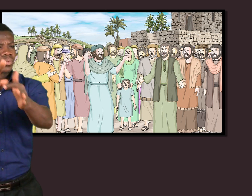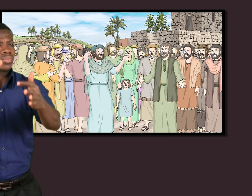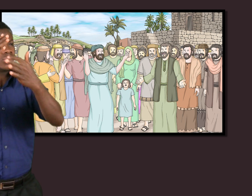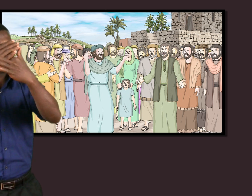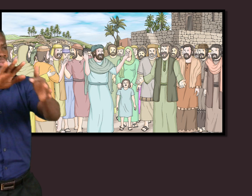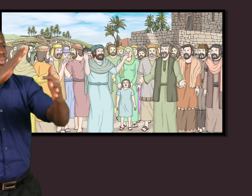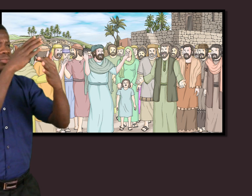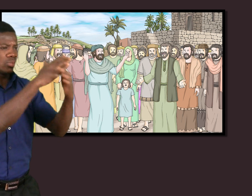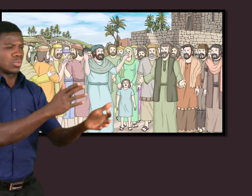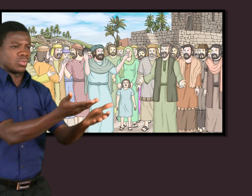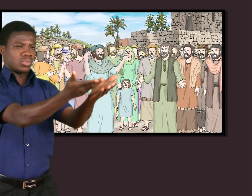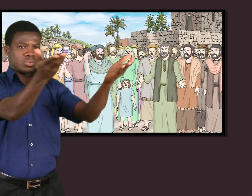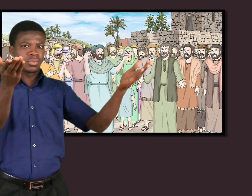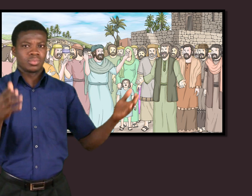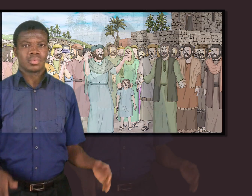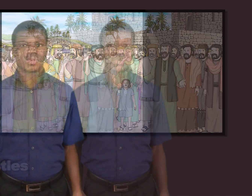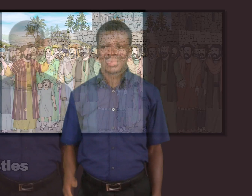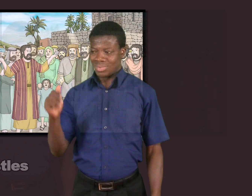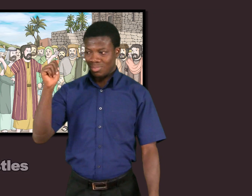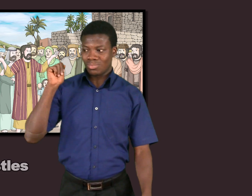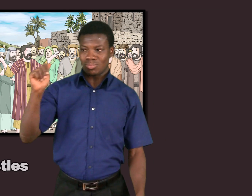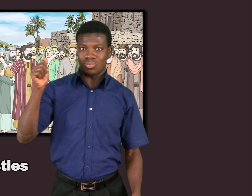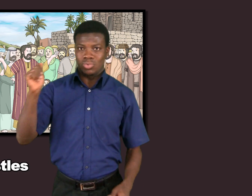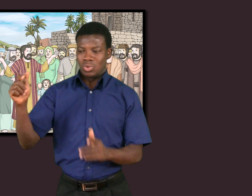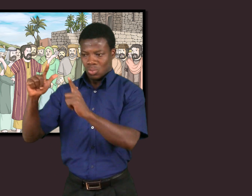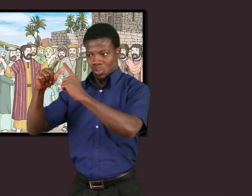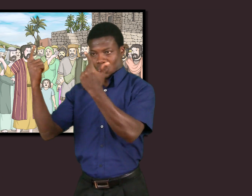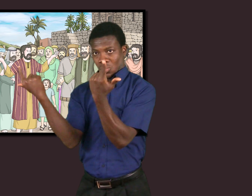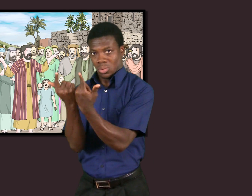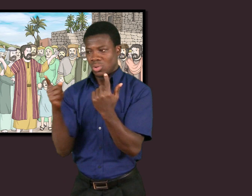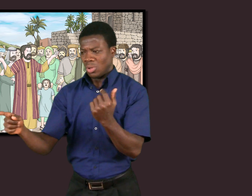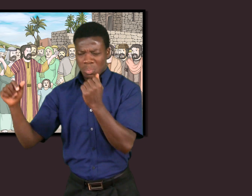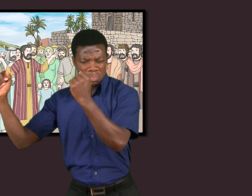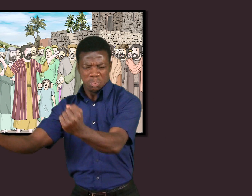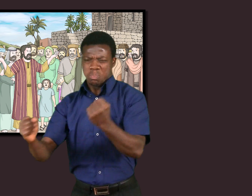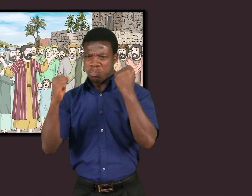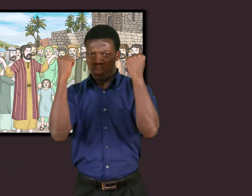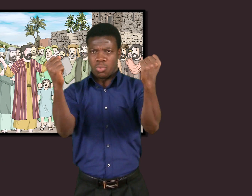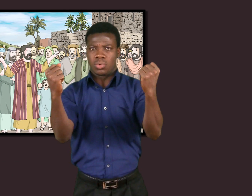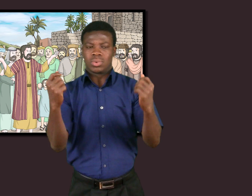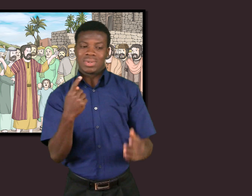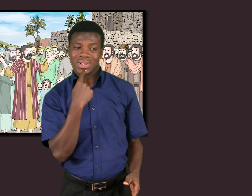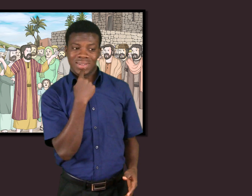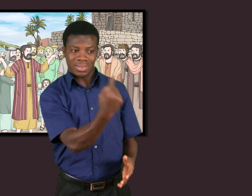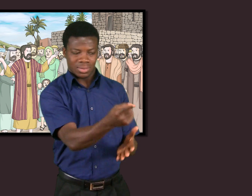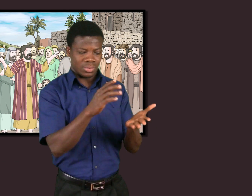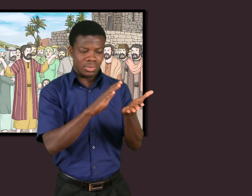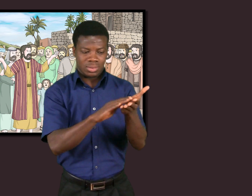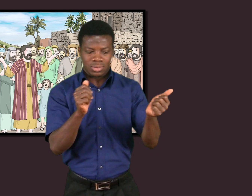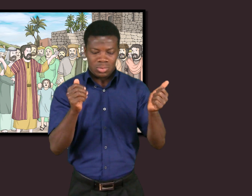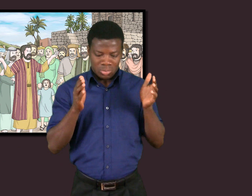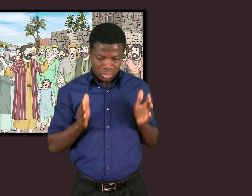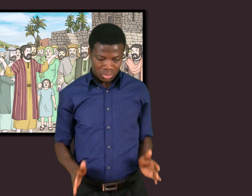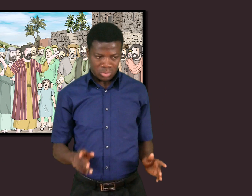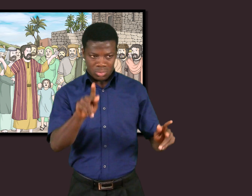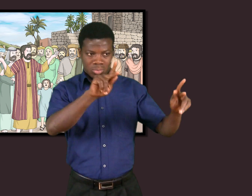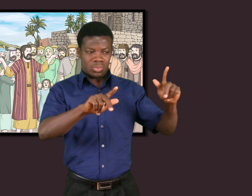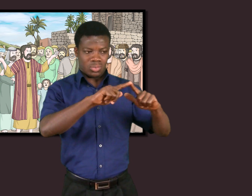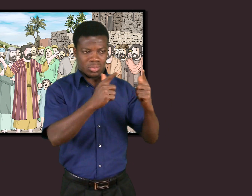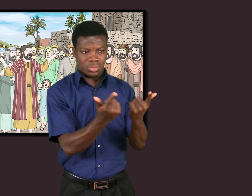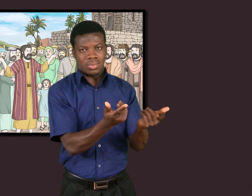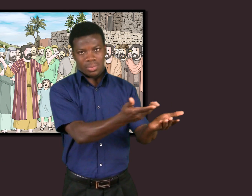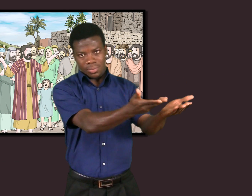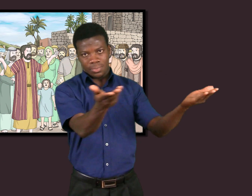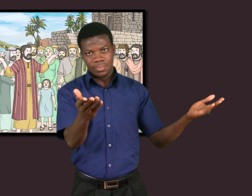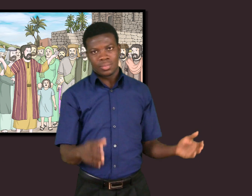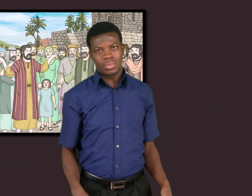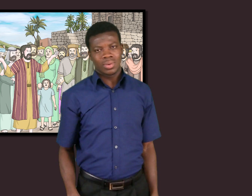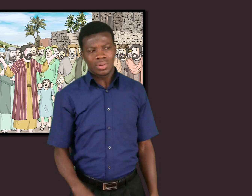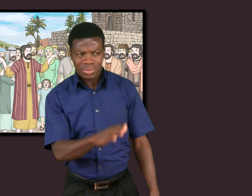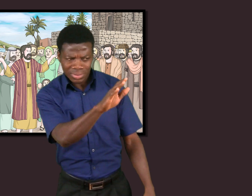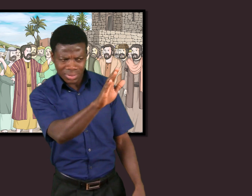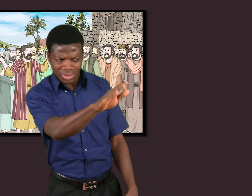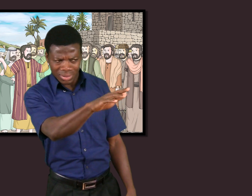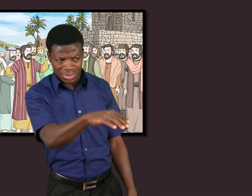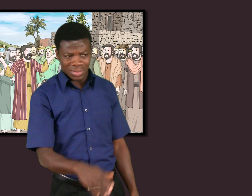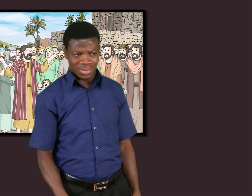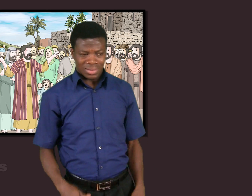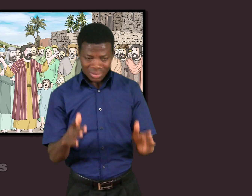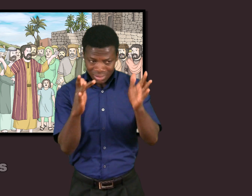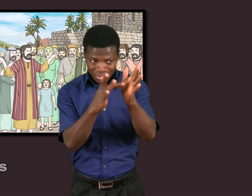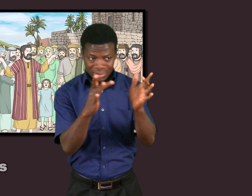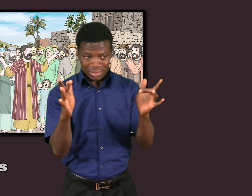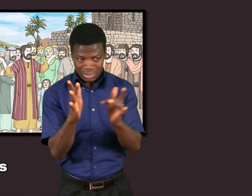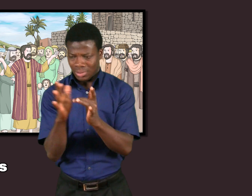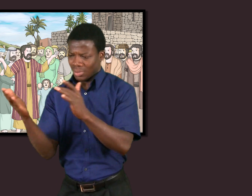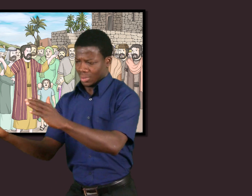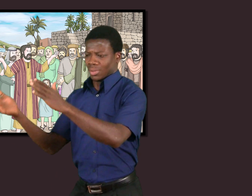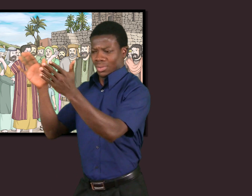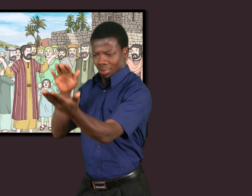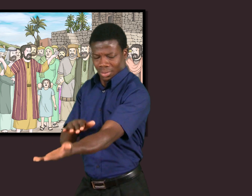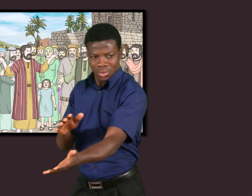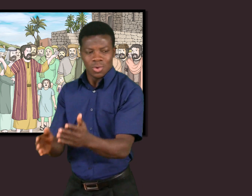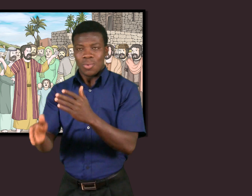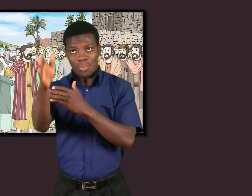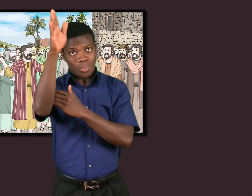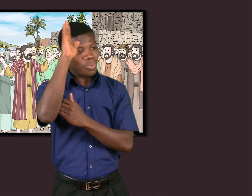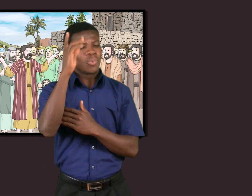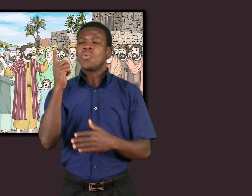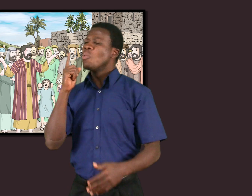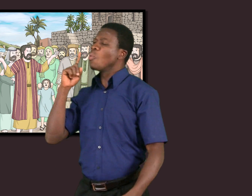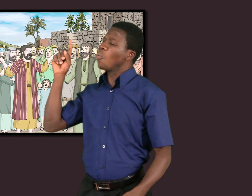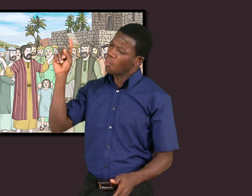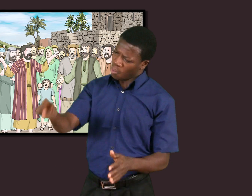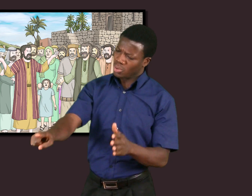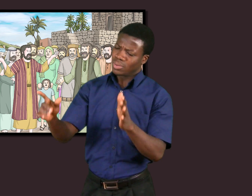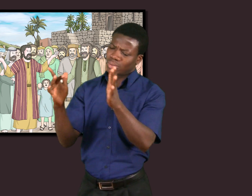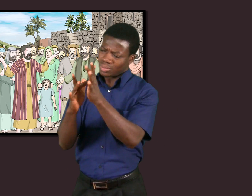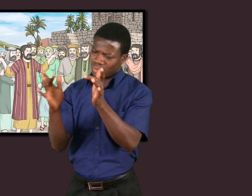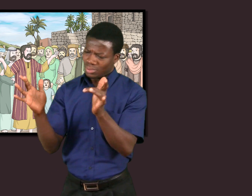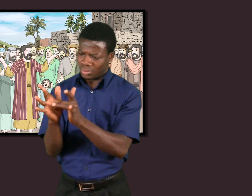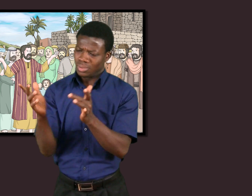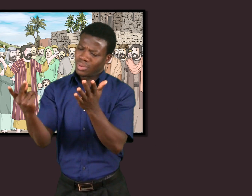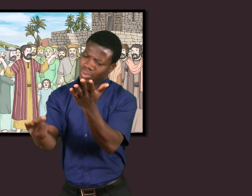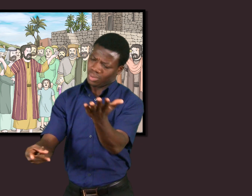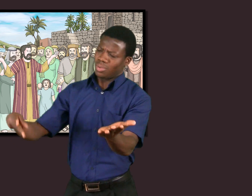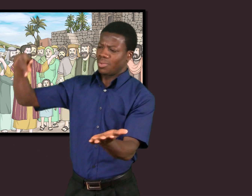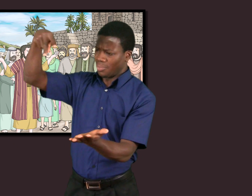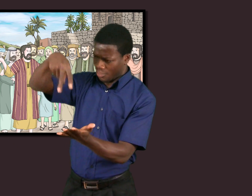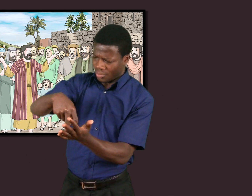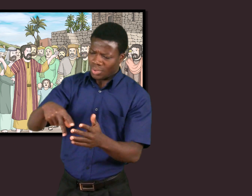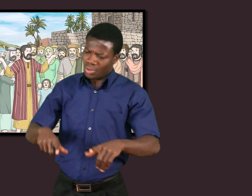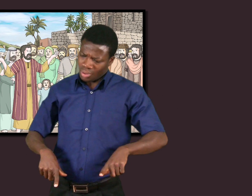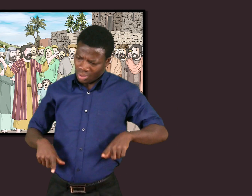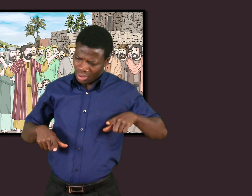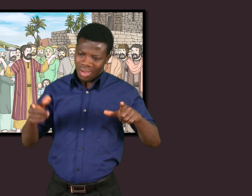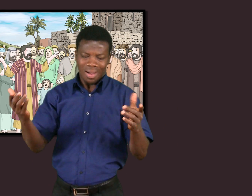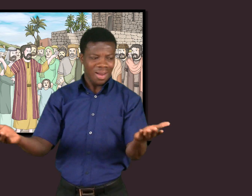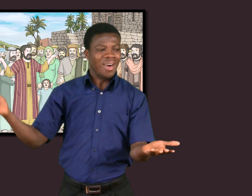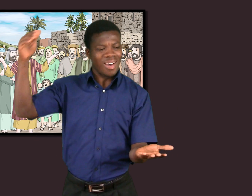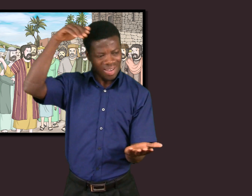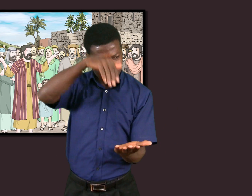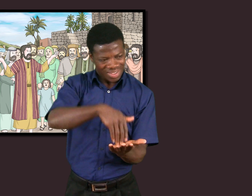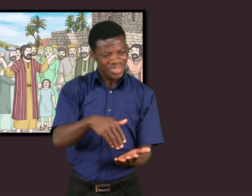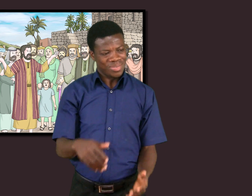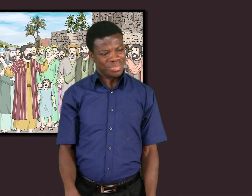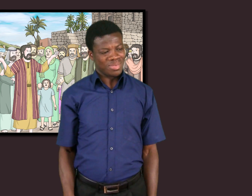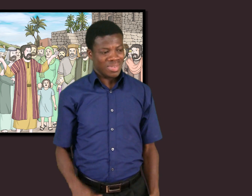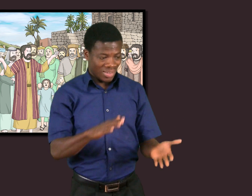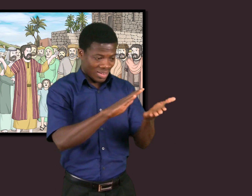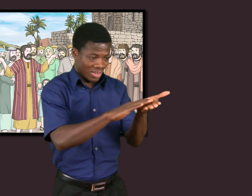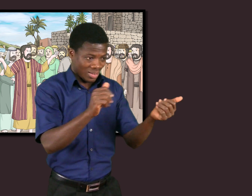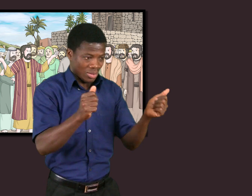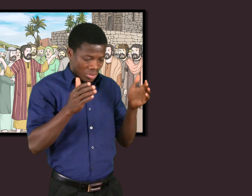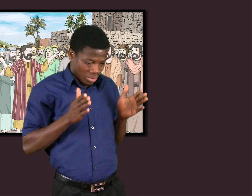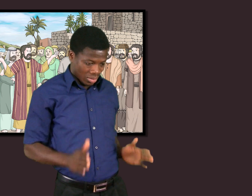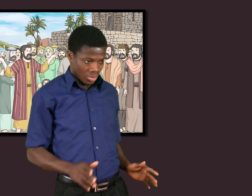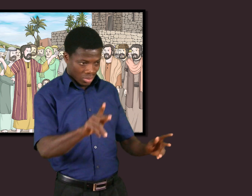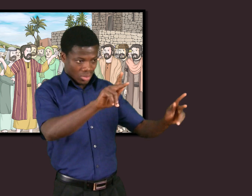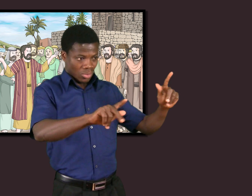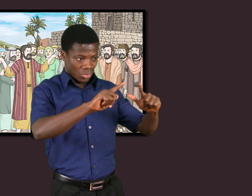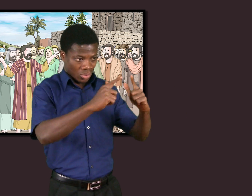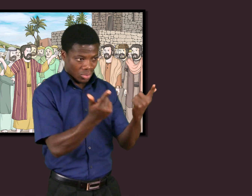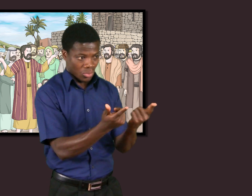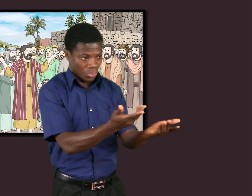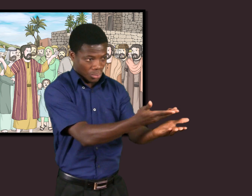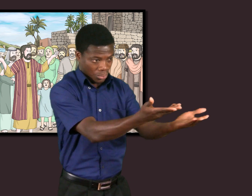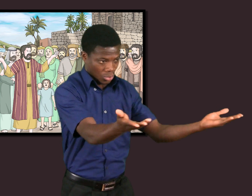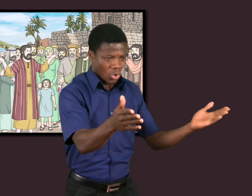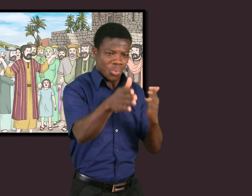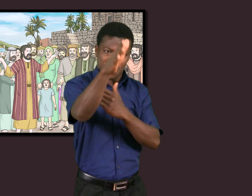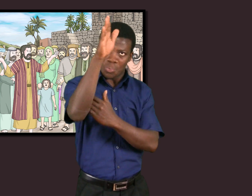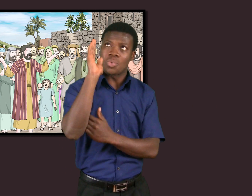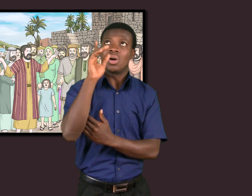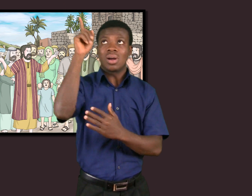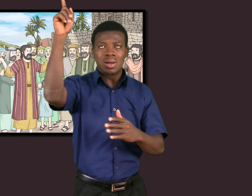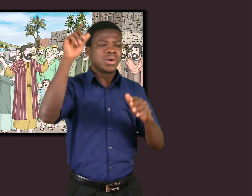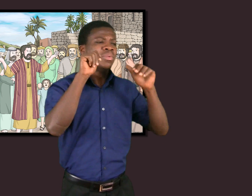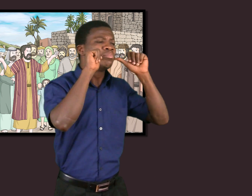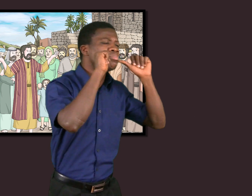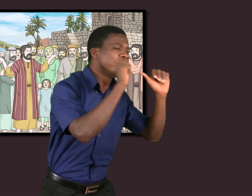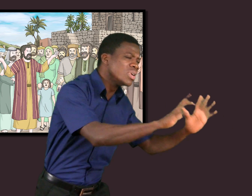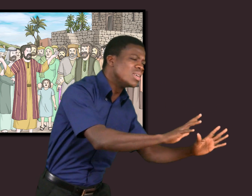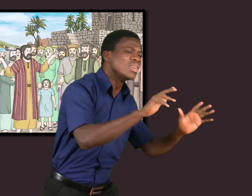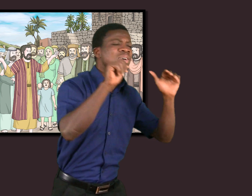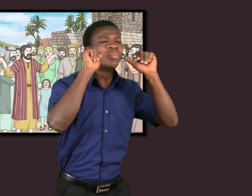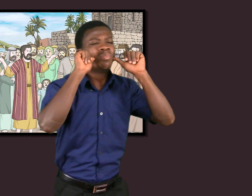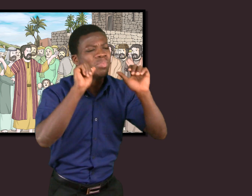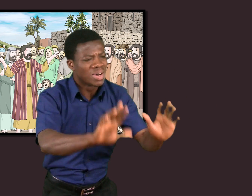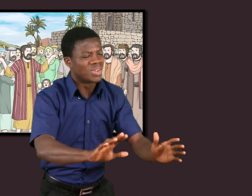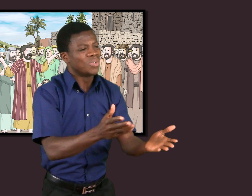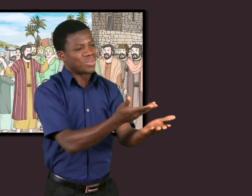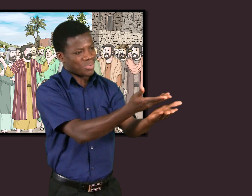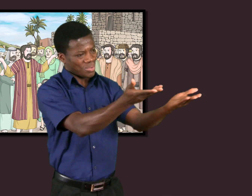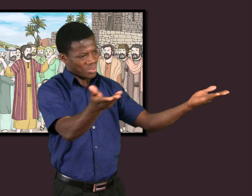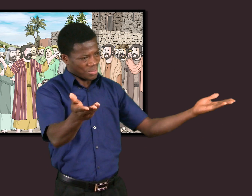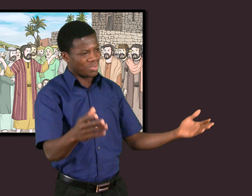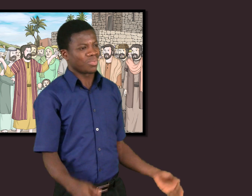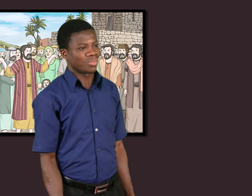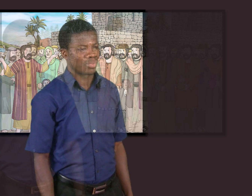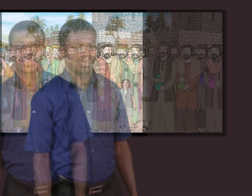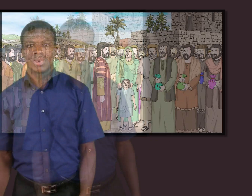With great power the apostles continued to give their testimony about the resurrection of the Lord Jesus.